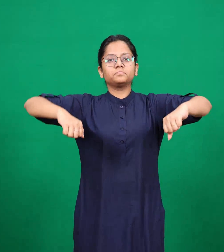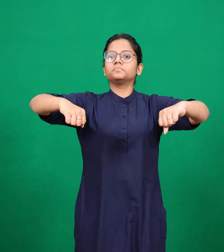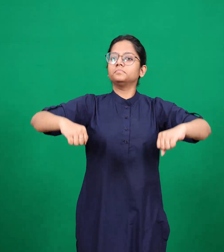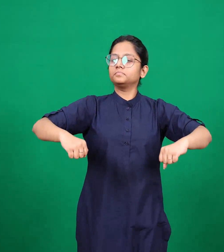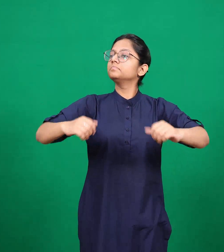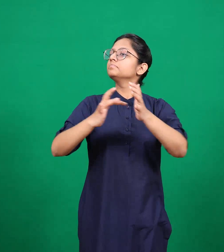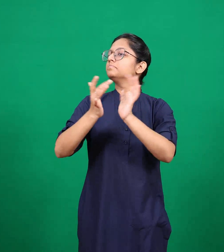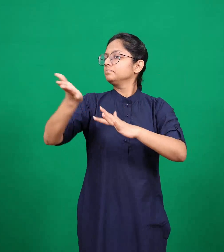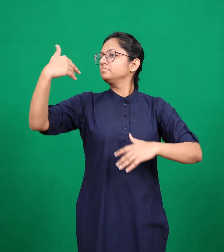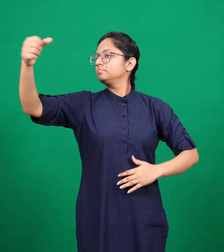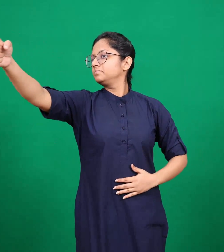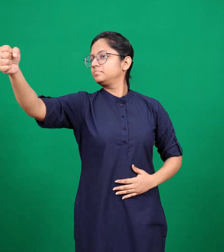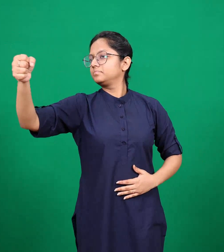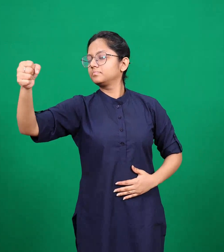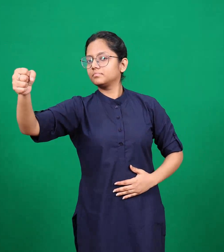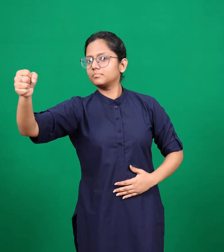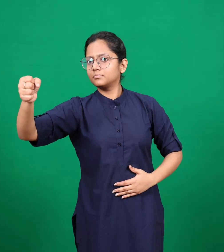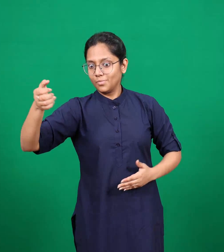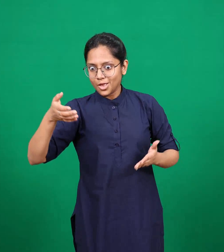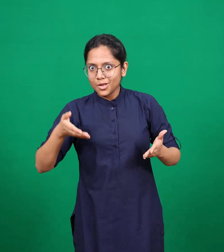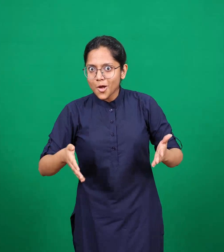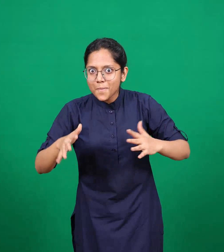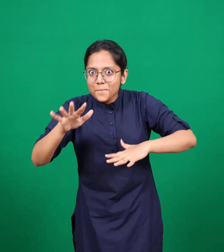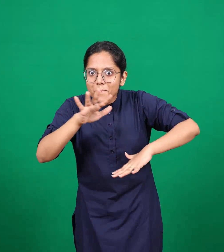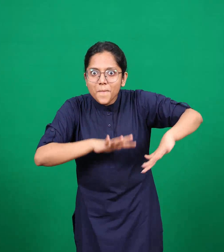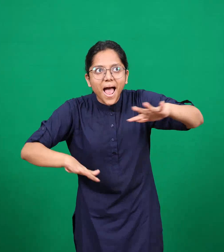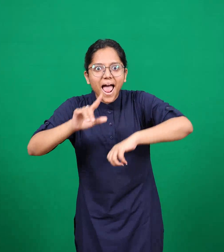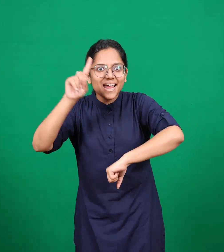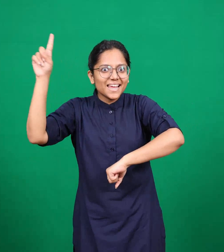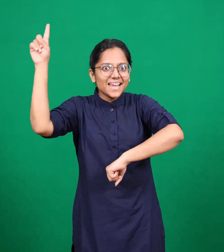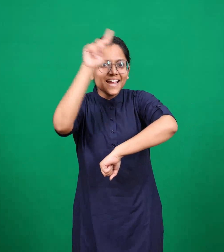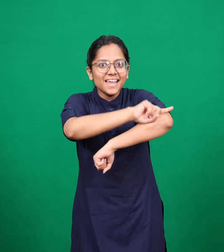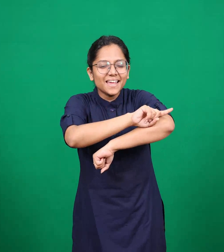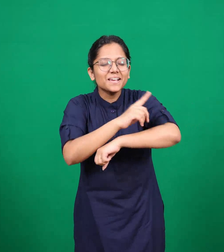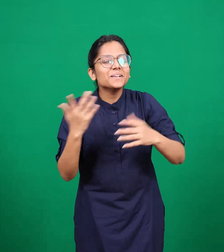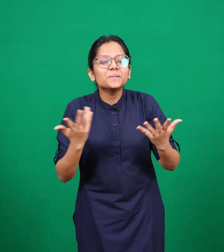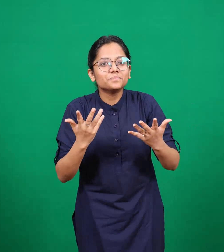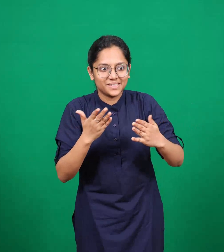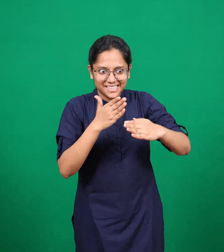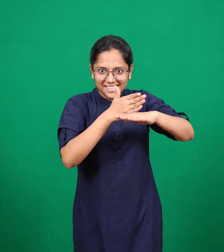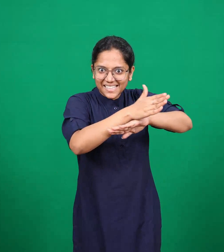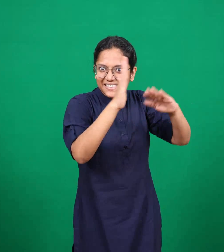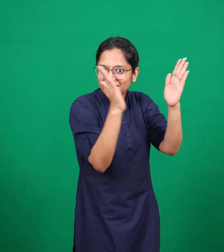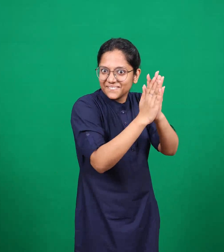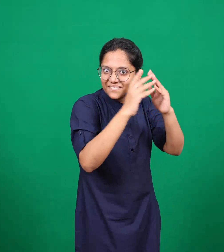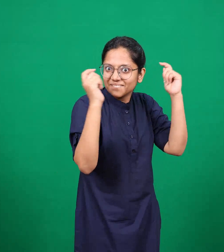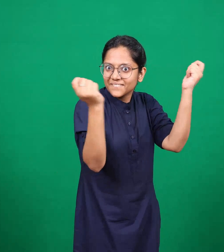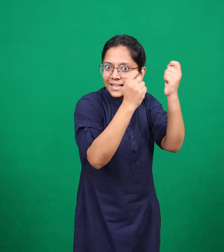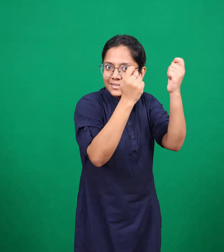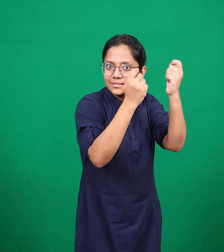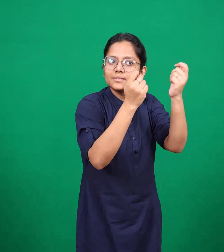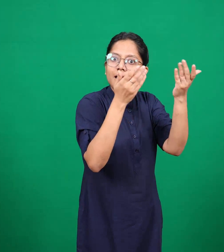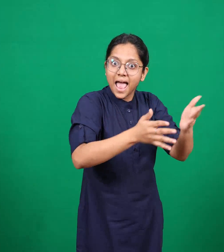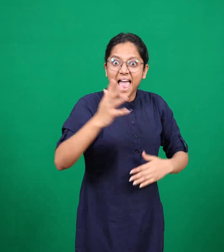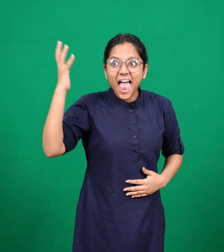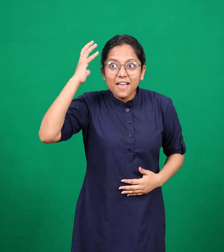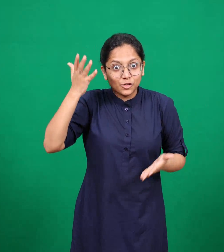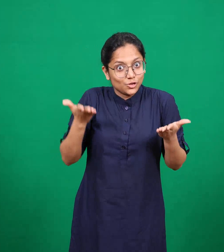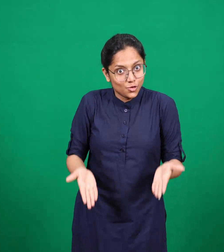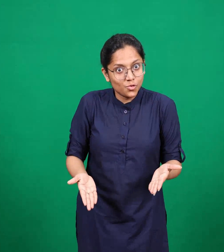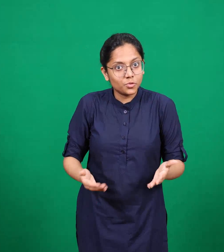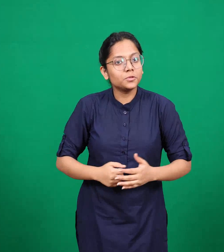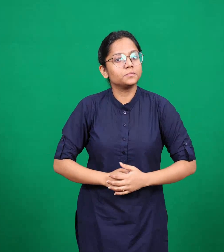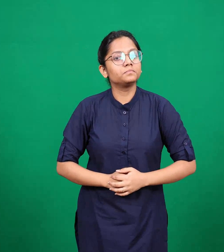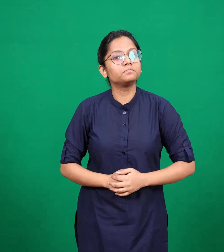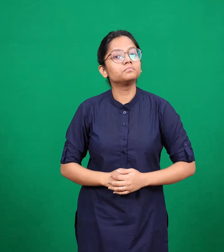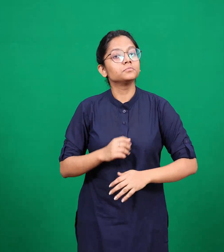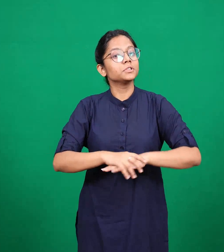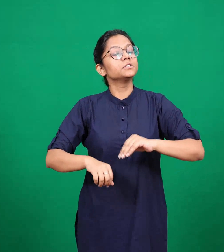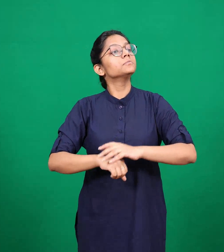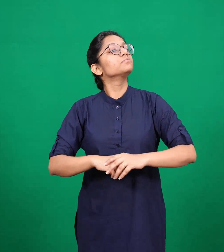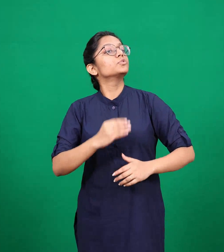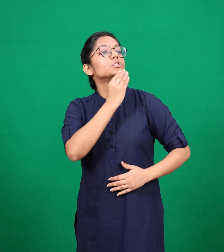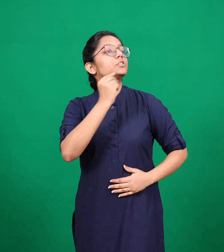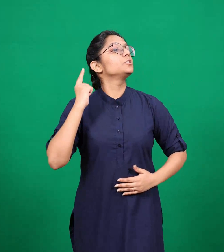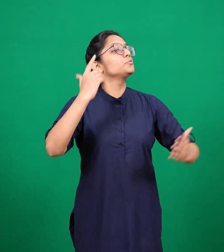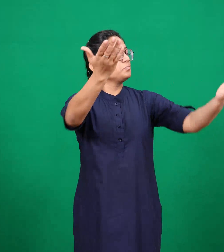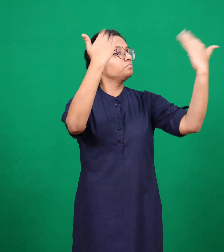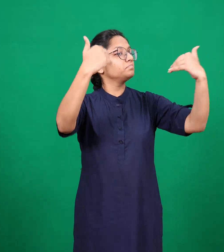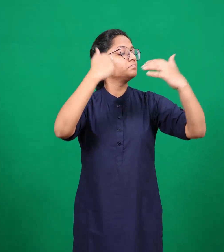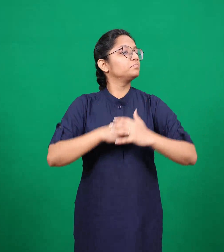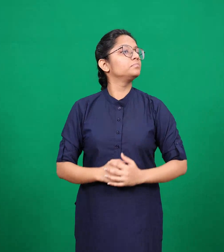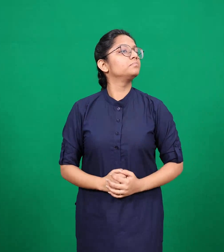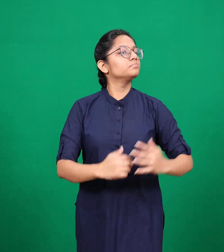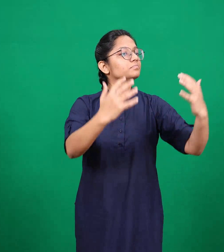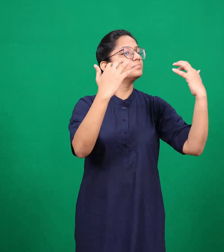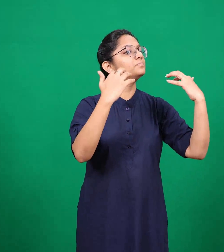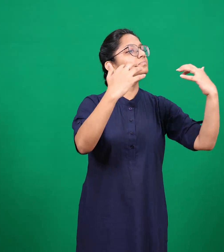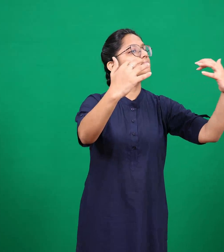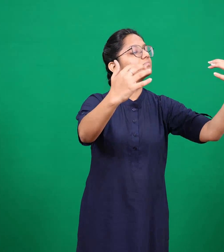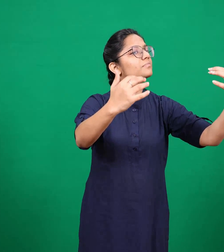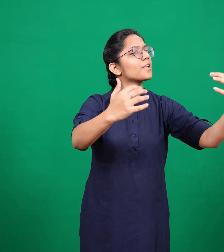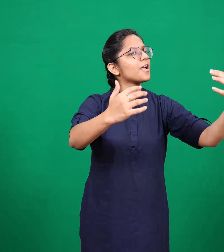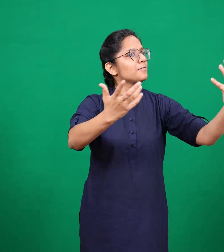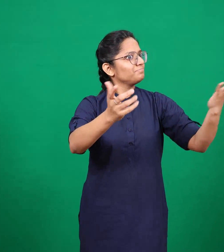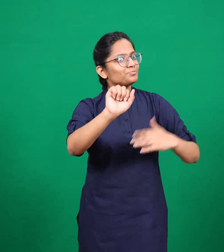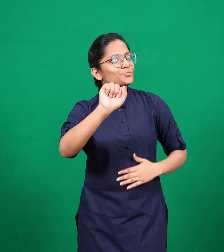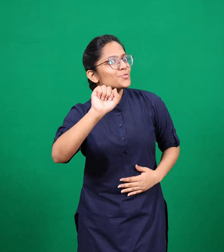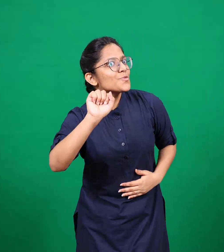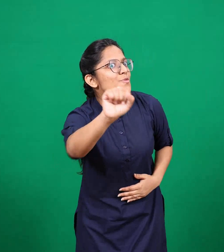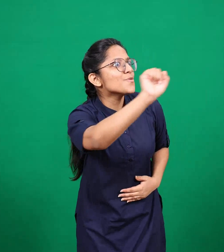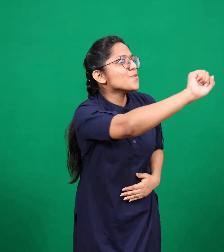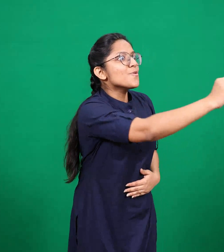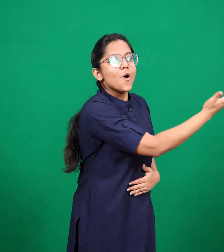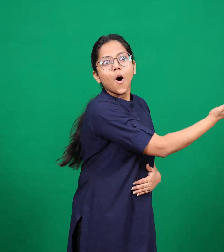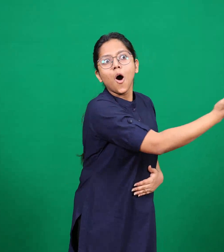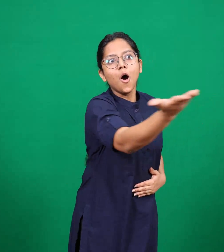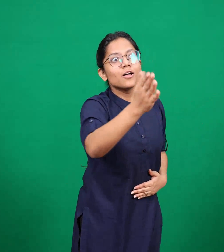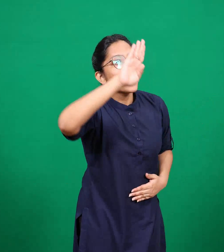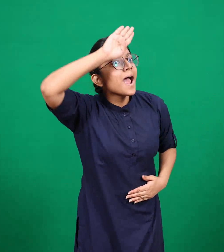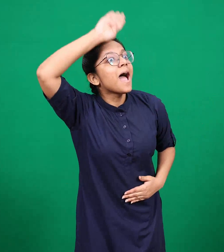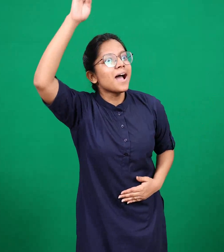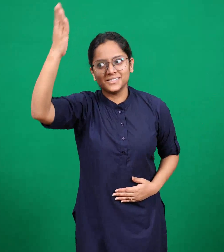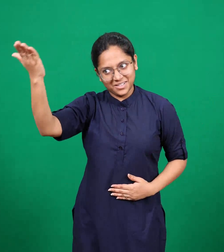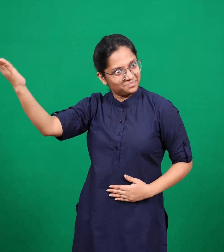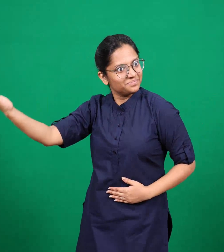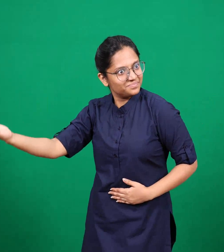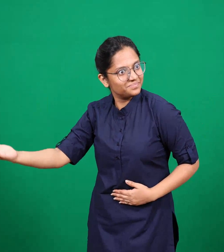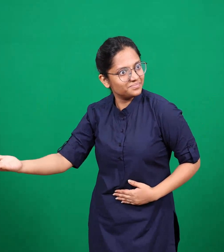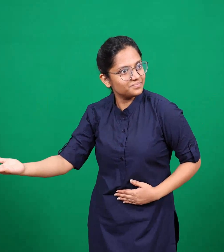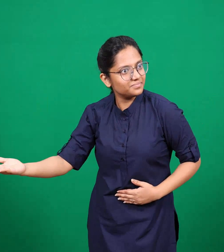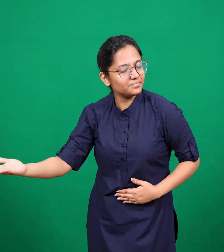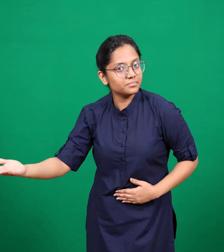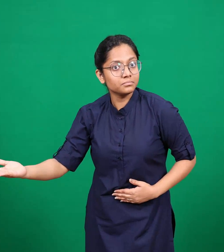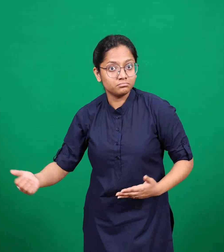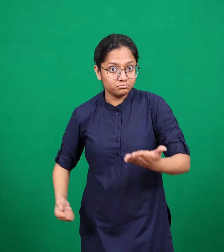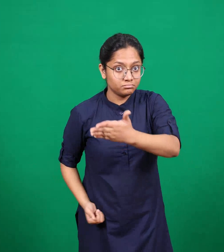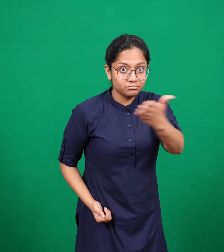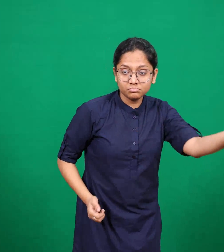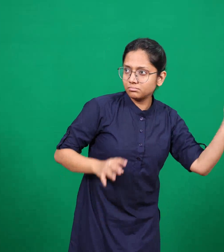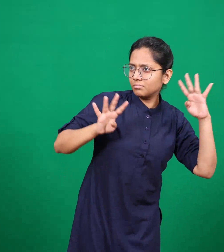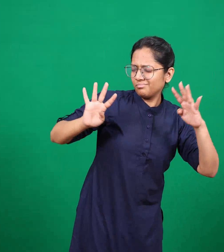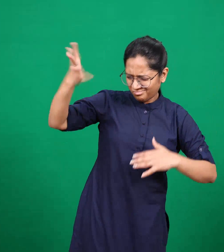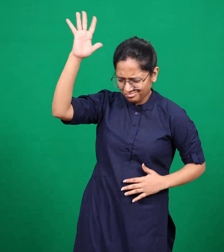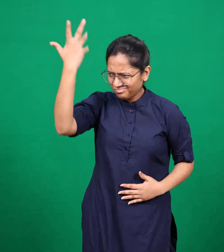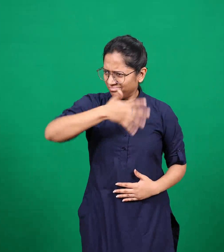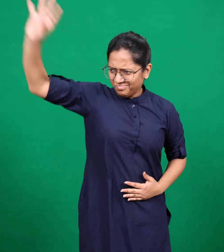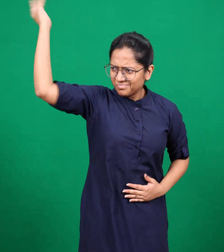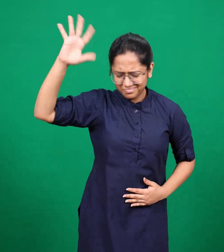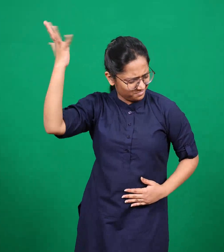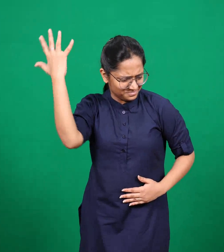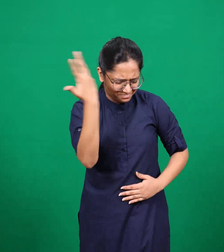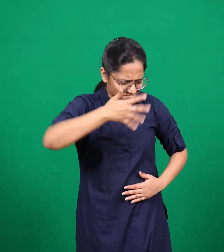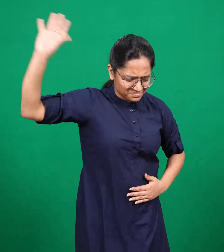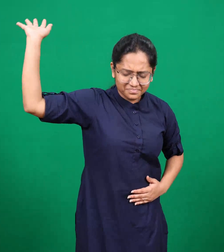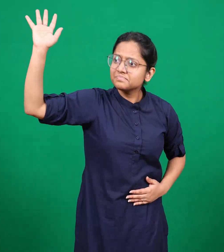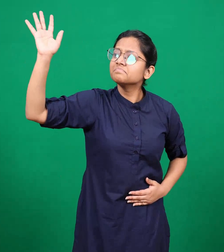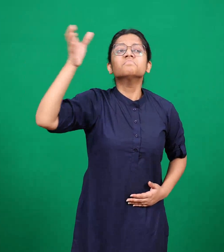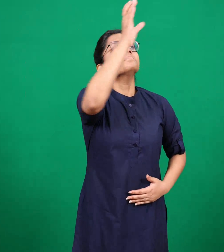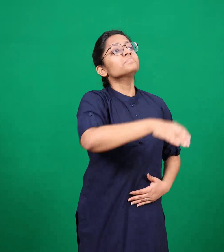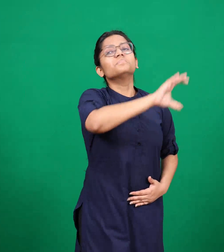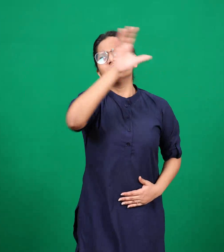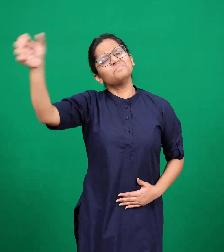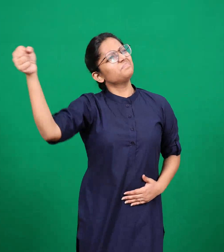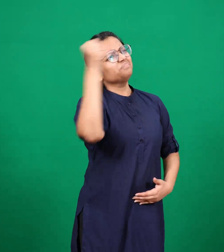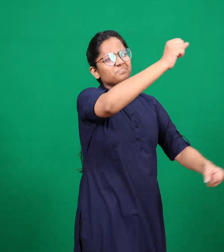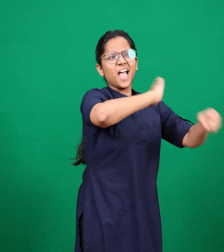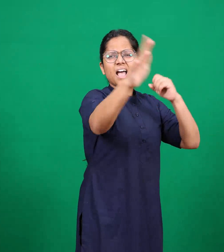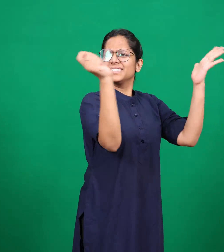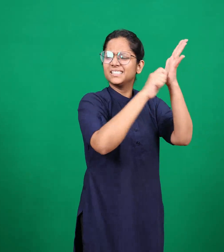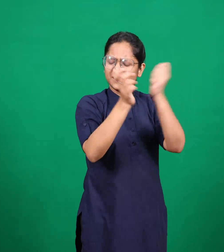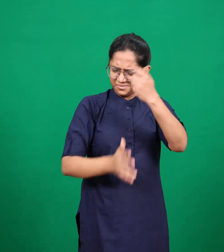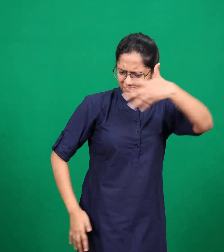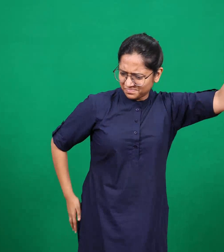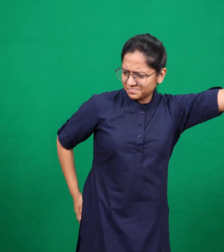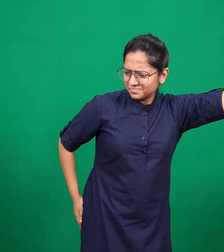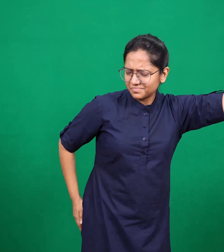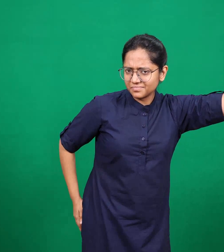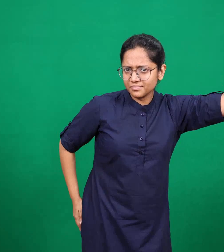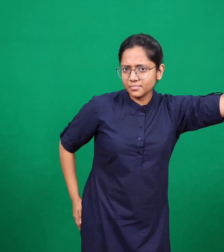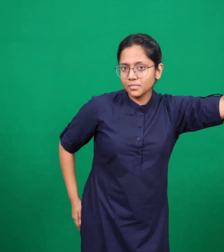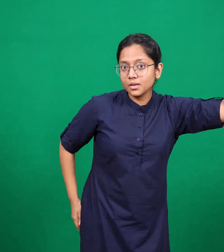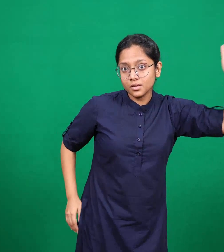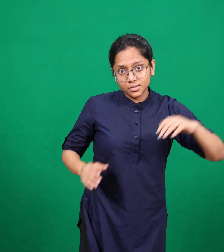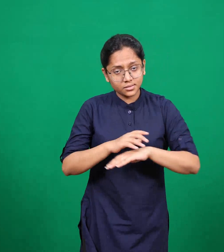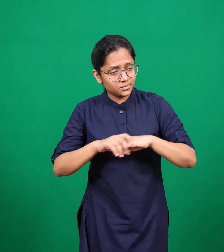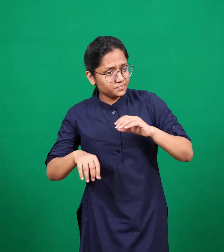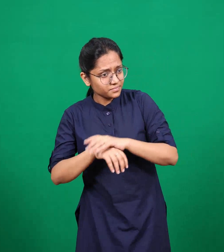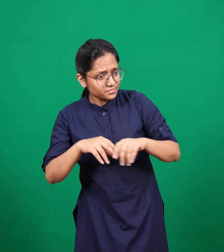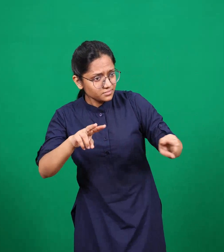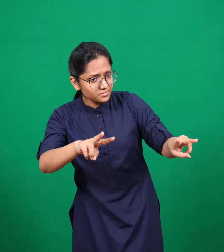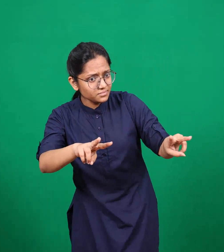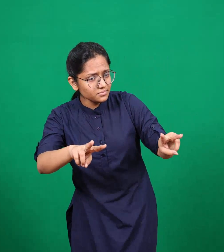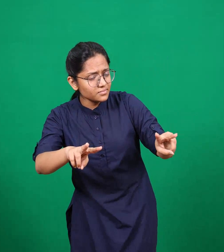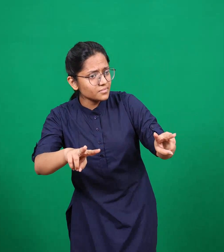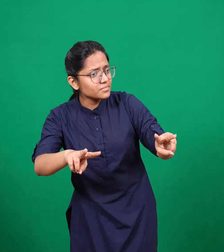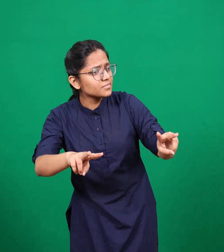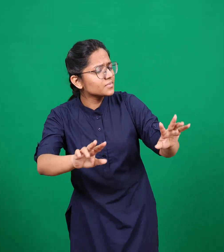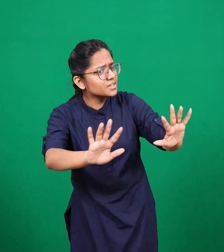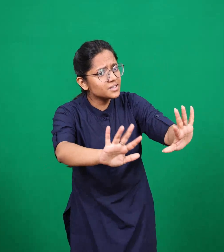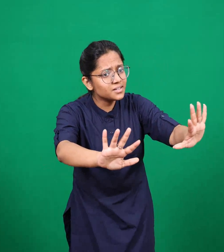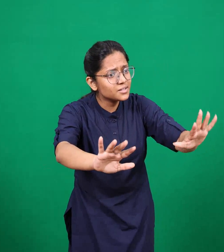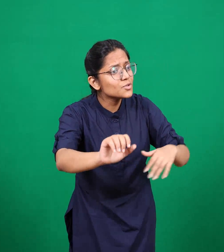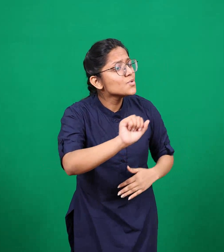It was the day of Preparation for the Passover, about the sixth hour. And Pilate said to the Jews, "Here is your King!"